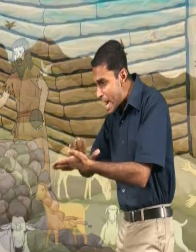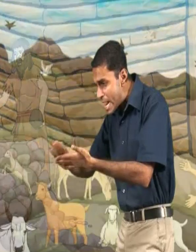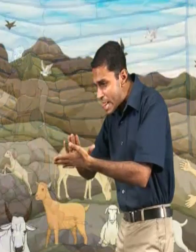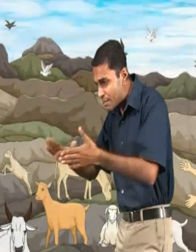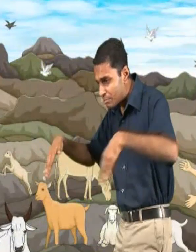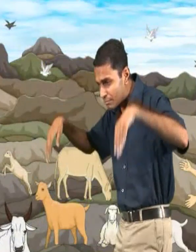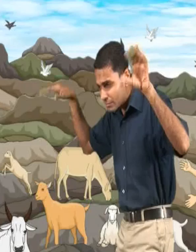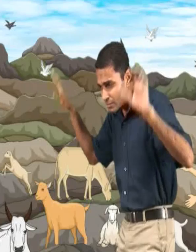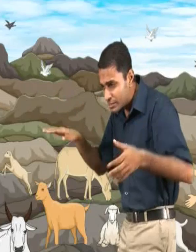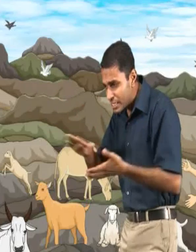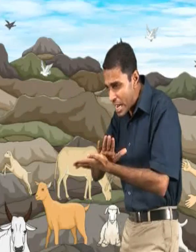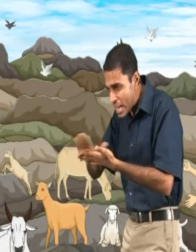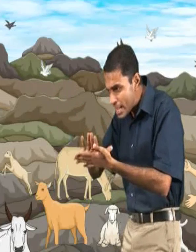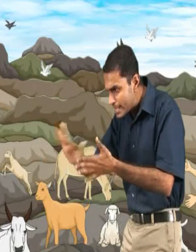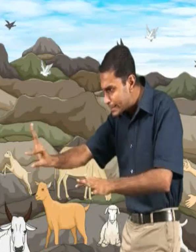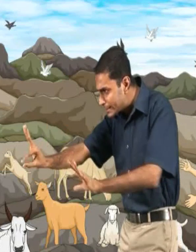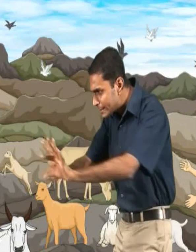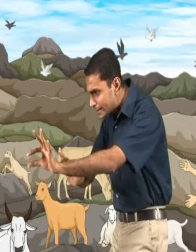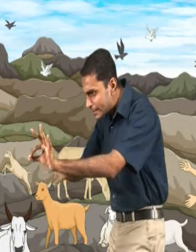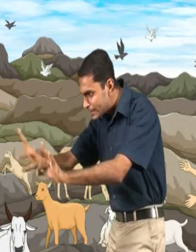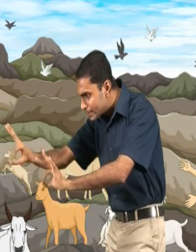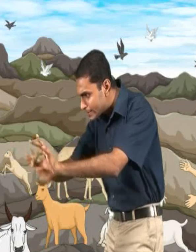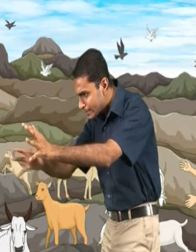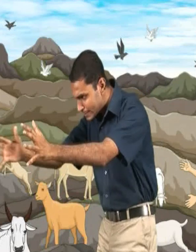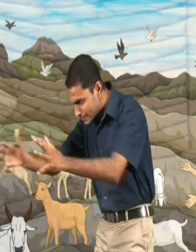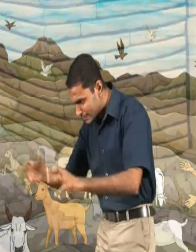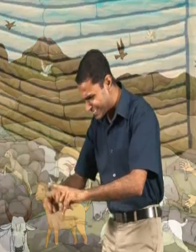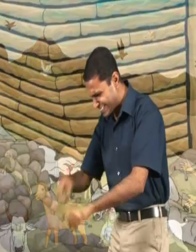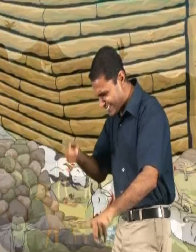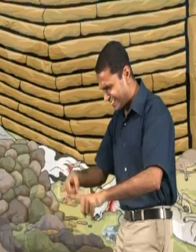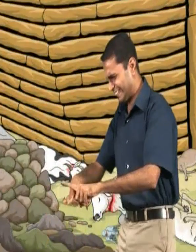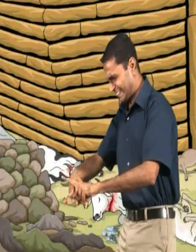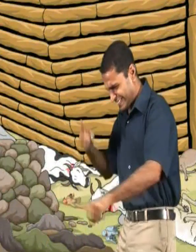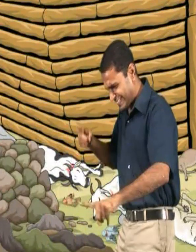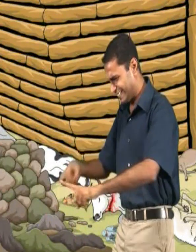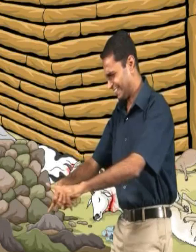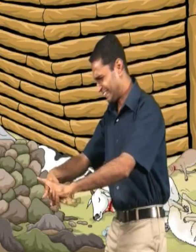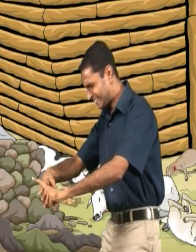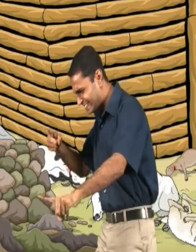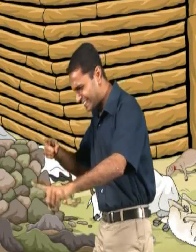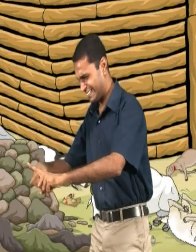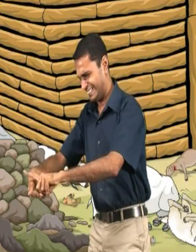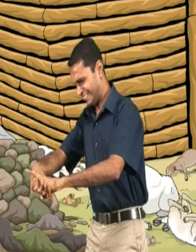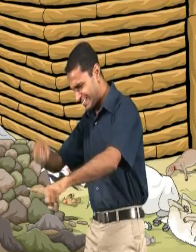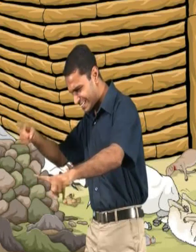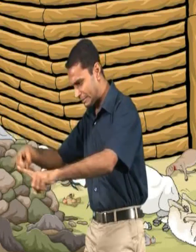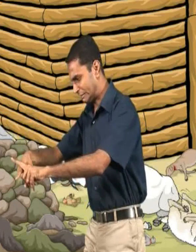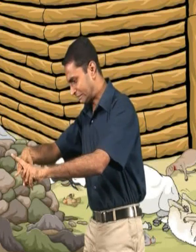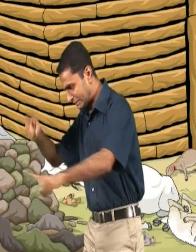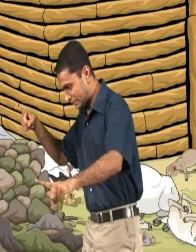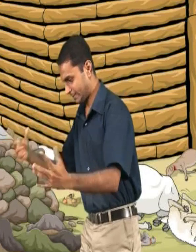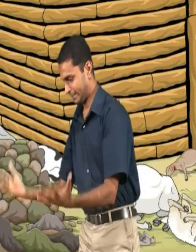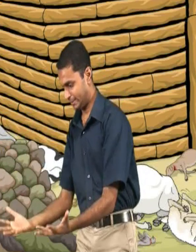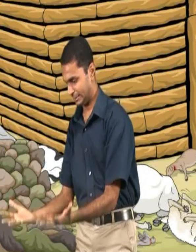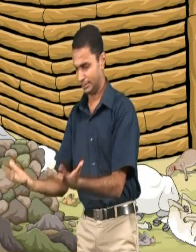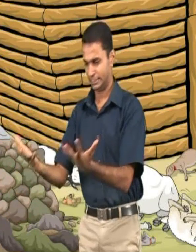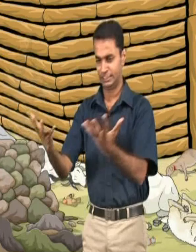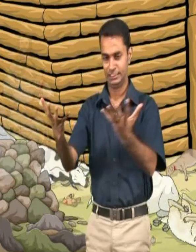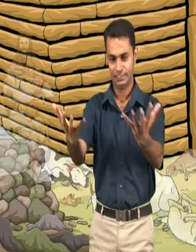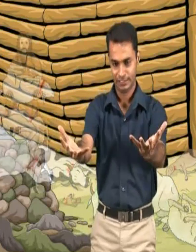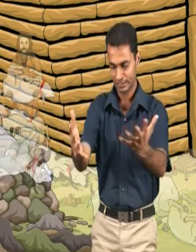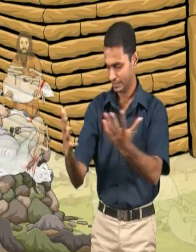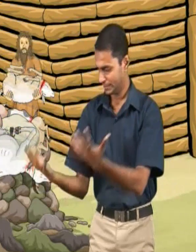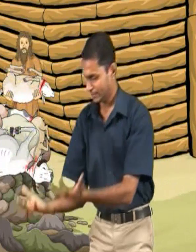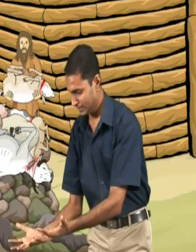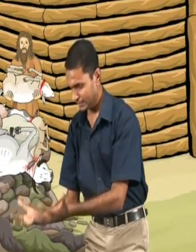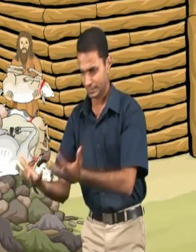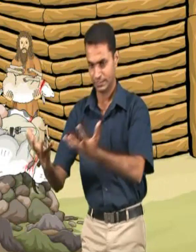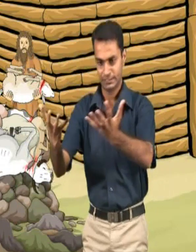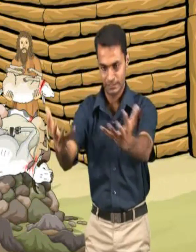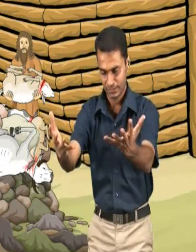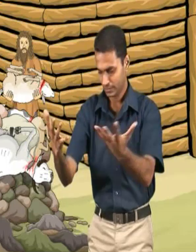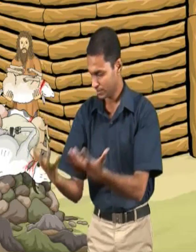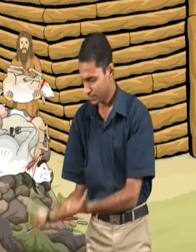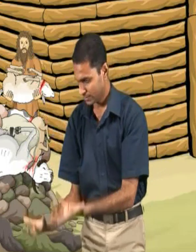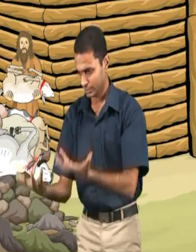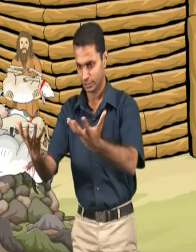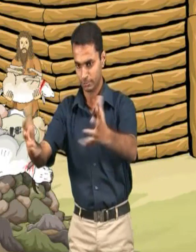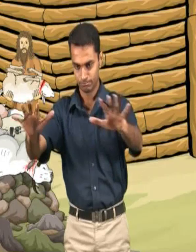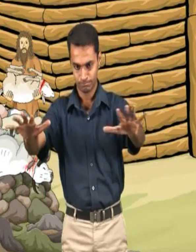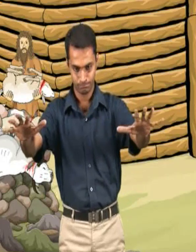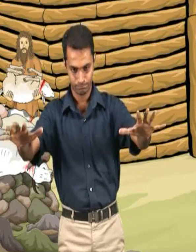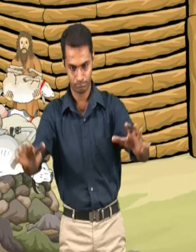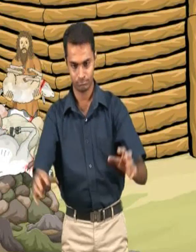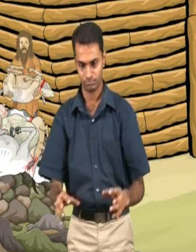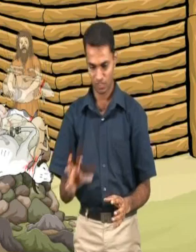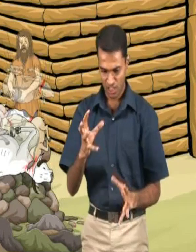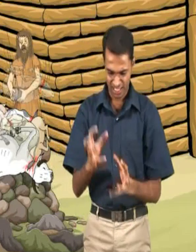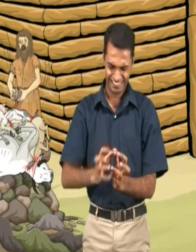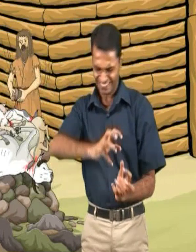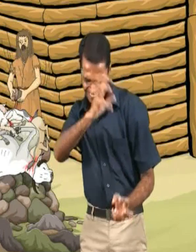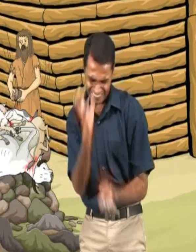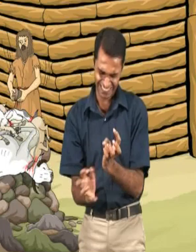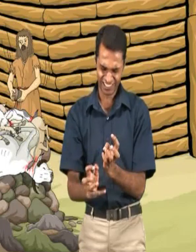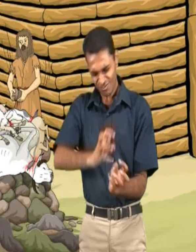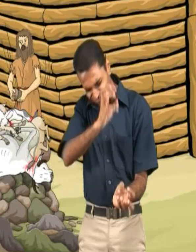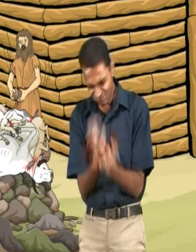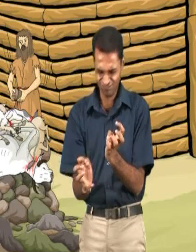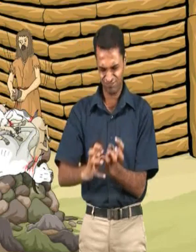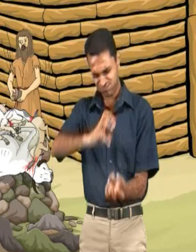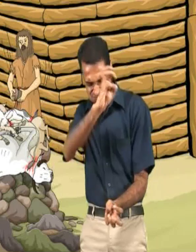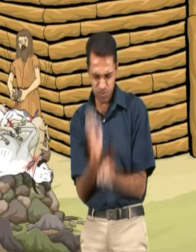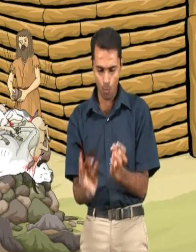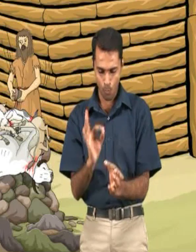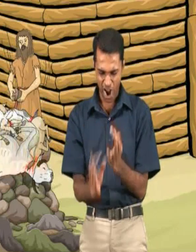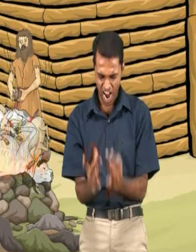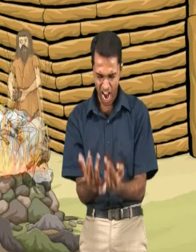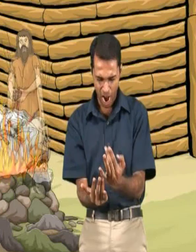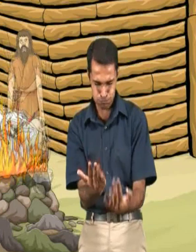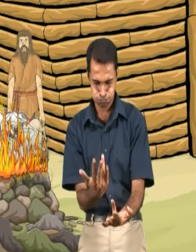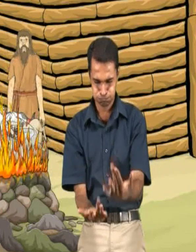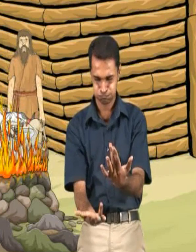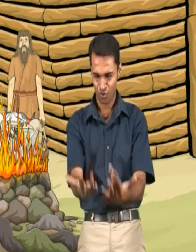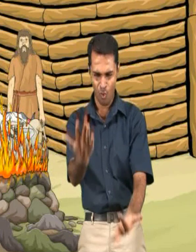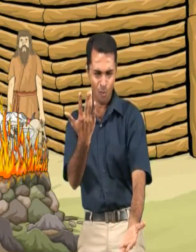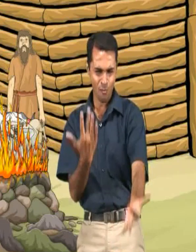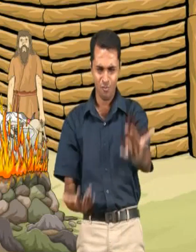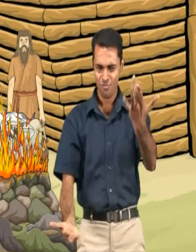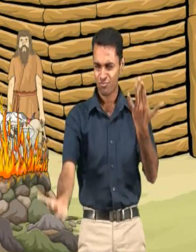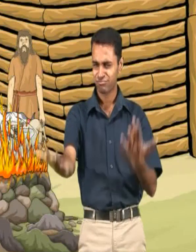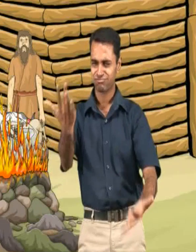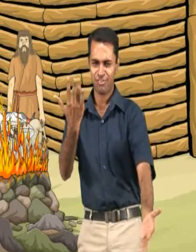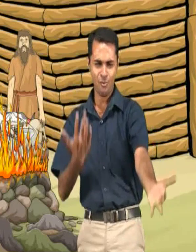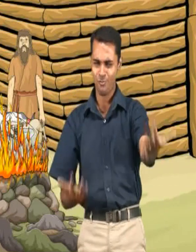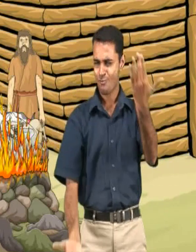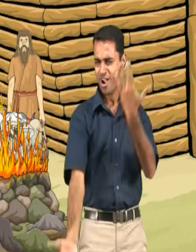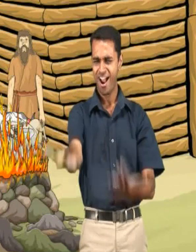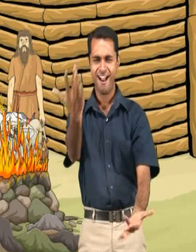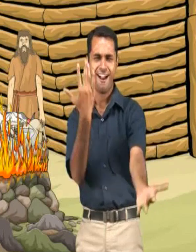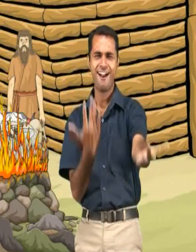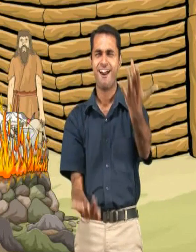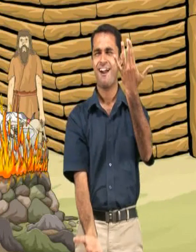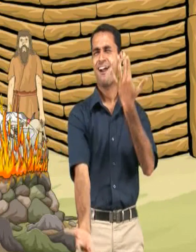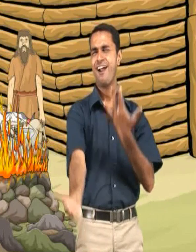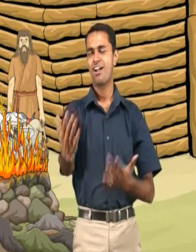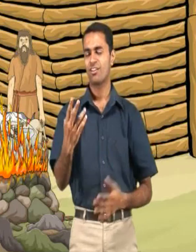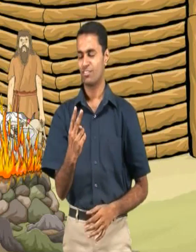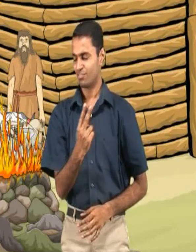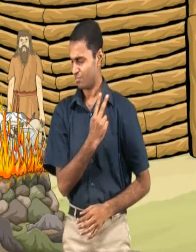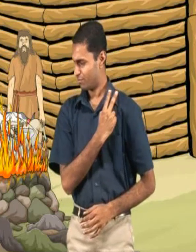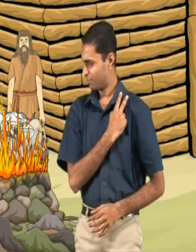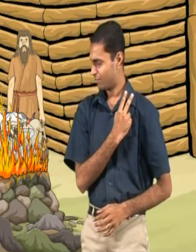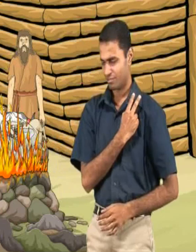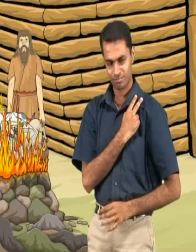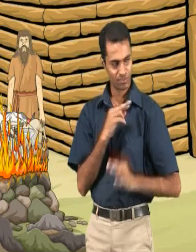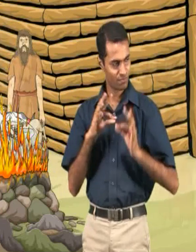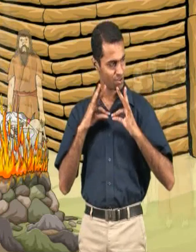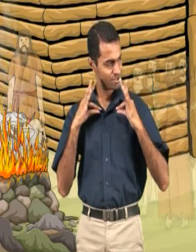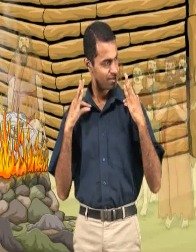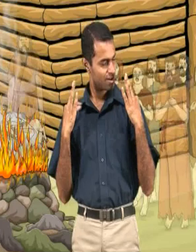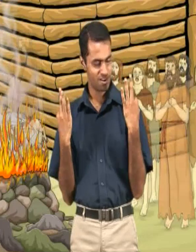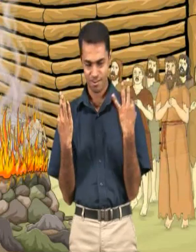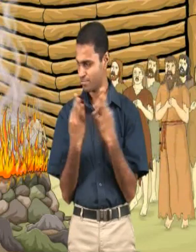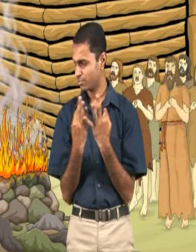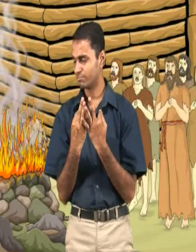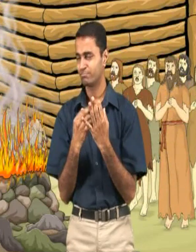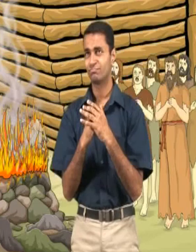And taking from every kind of clean animal and clean bird, he offered burnt offerings on the altar.